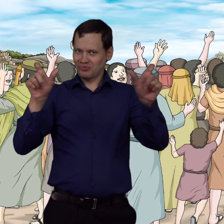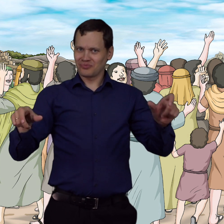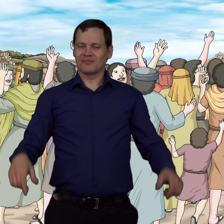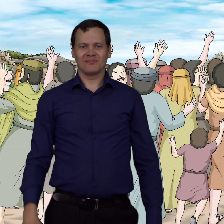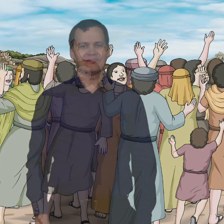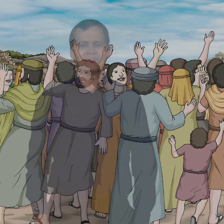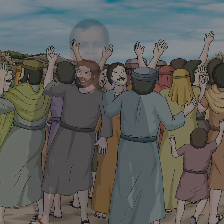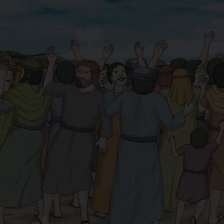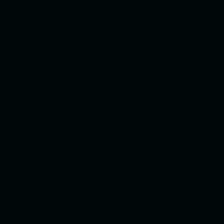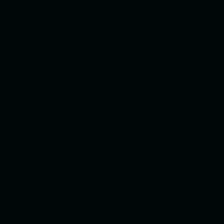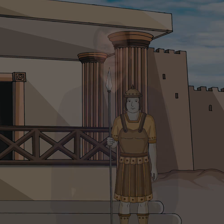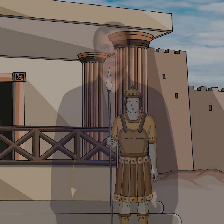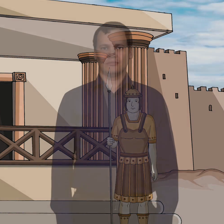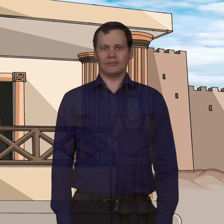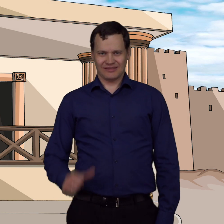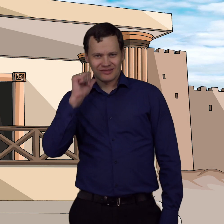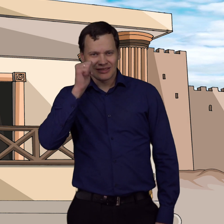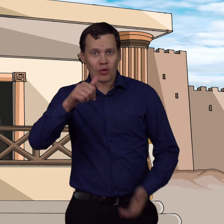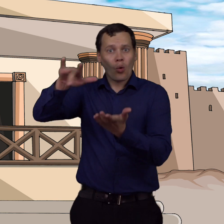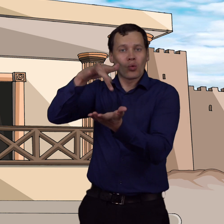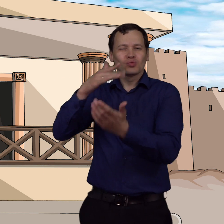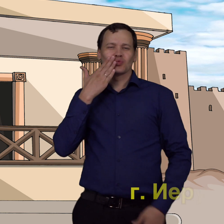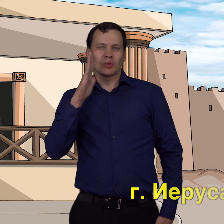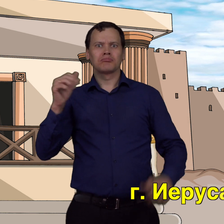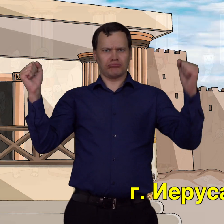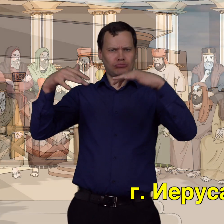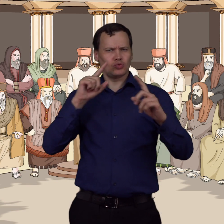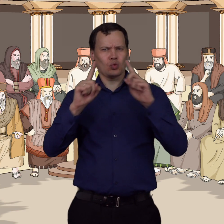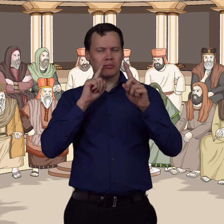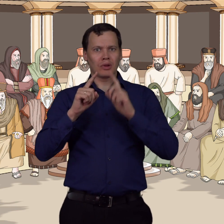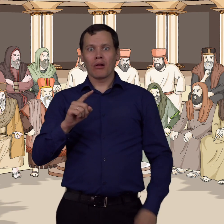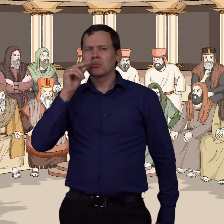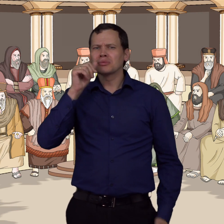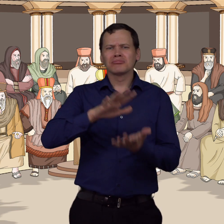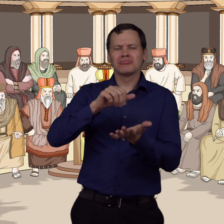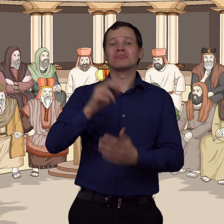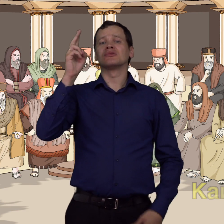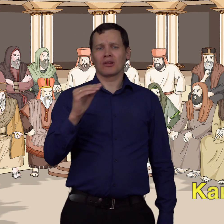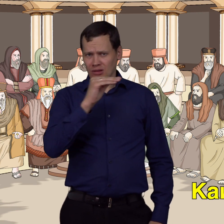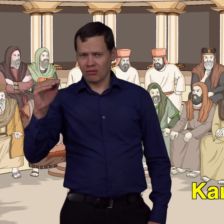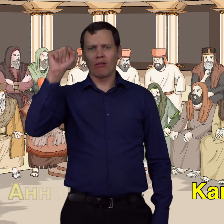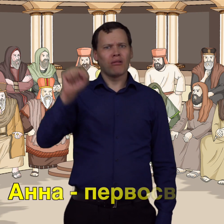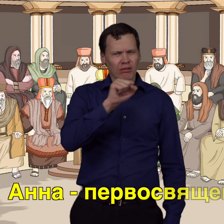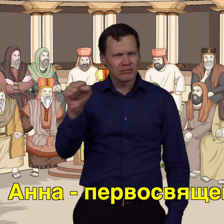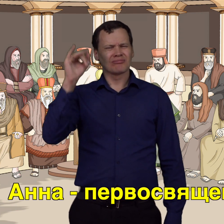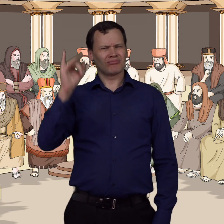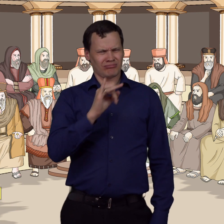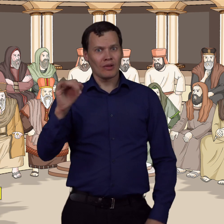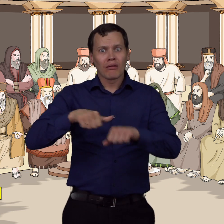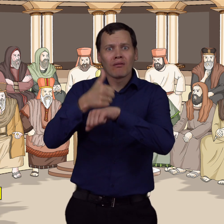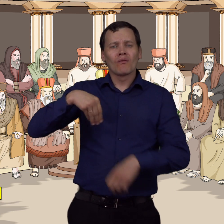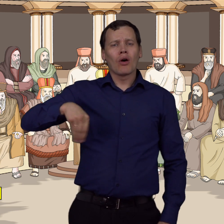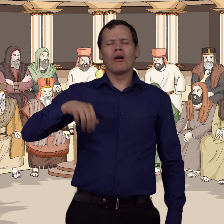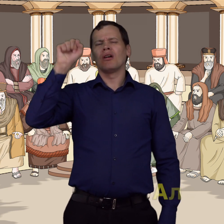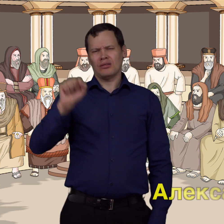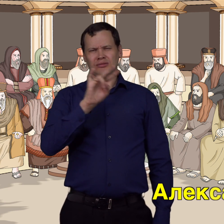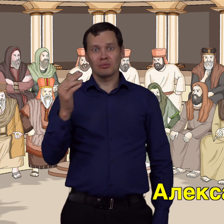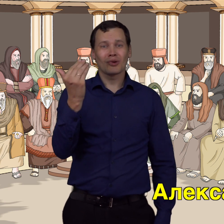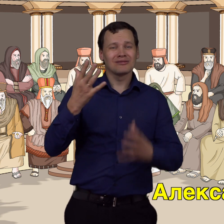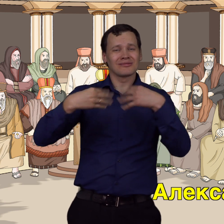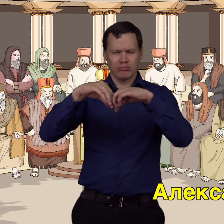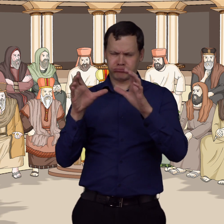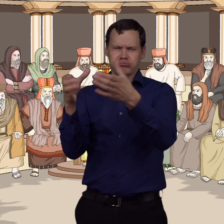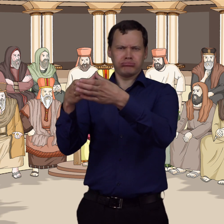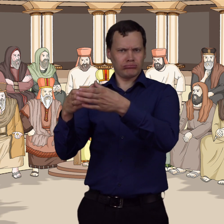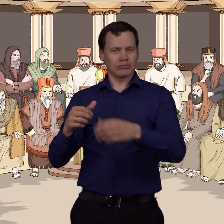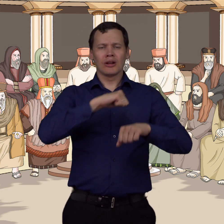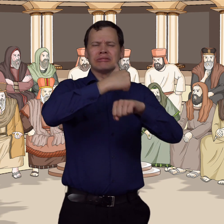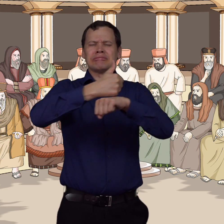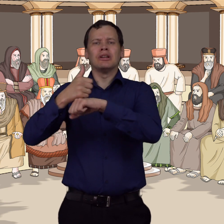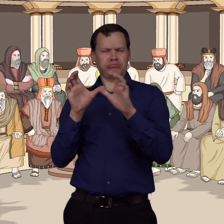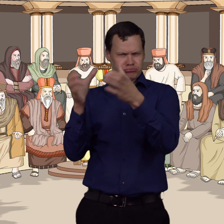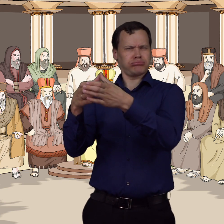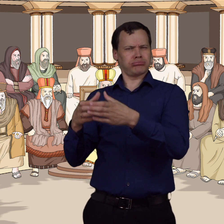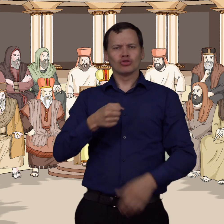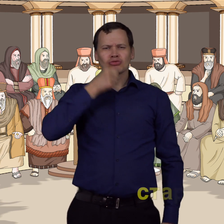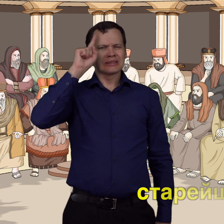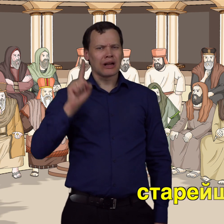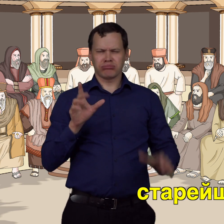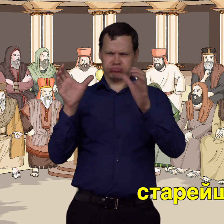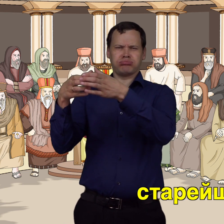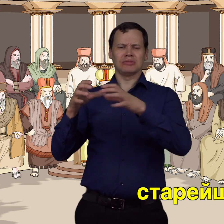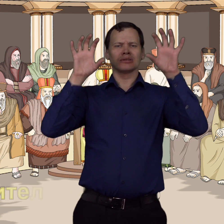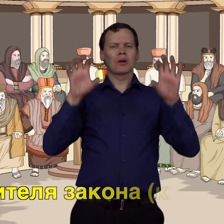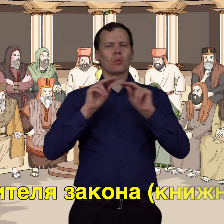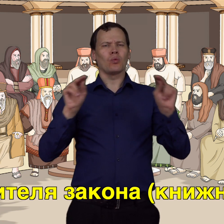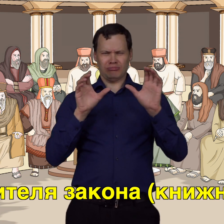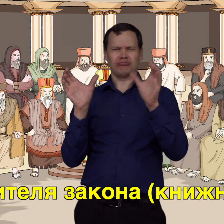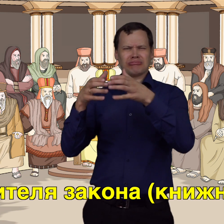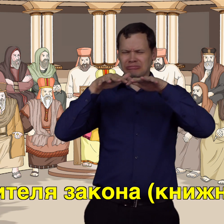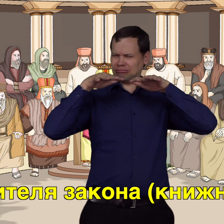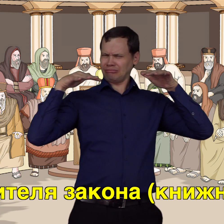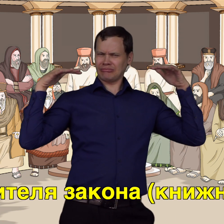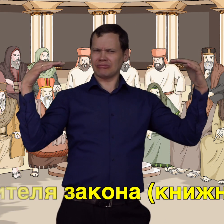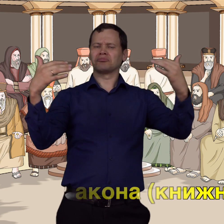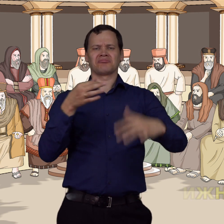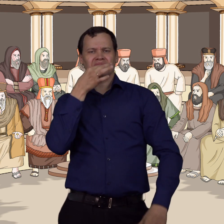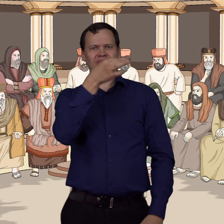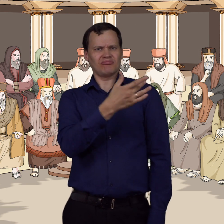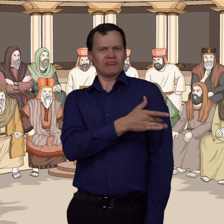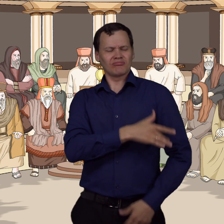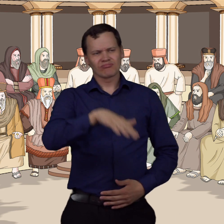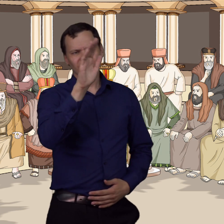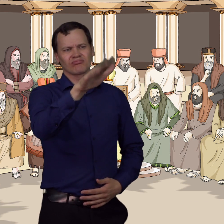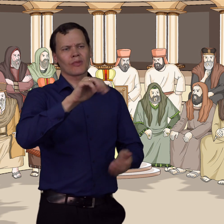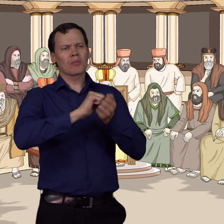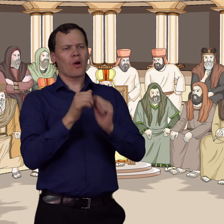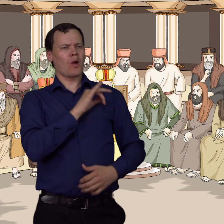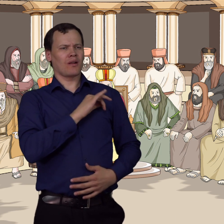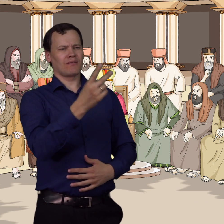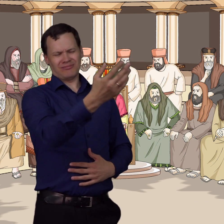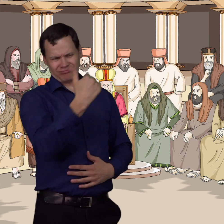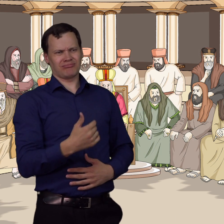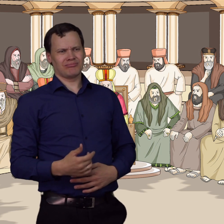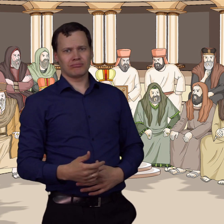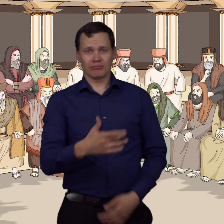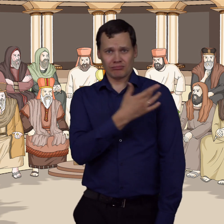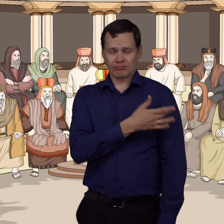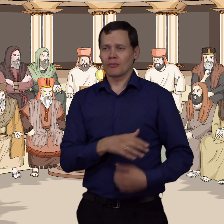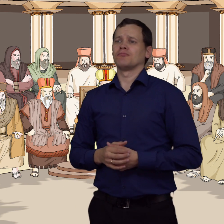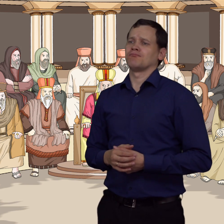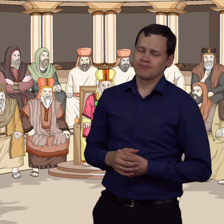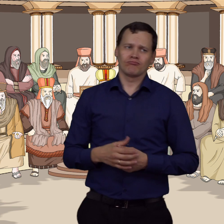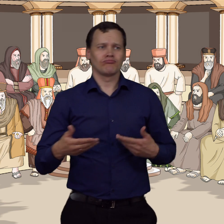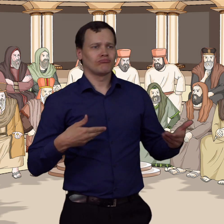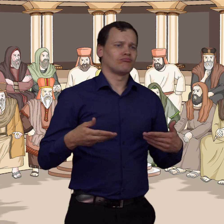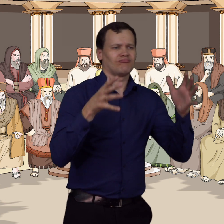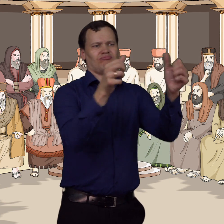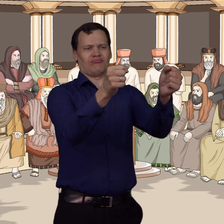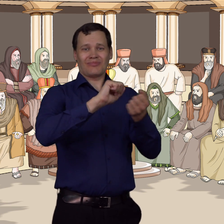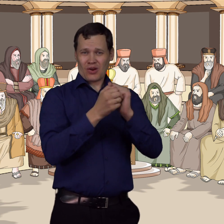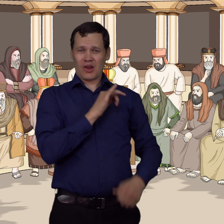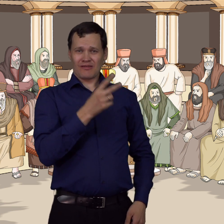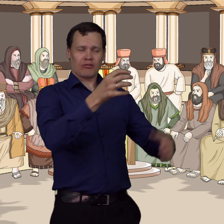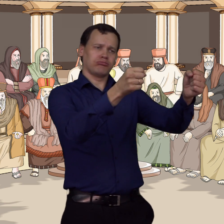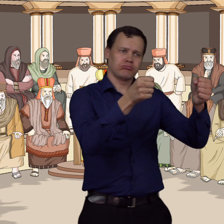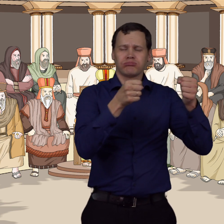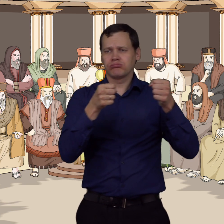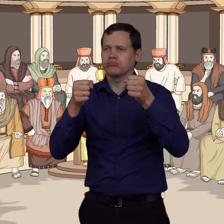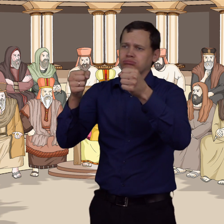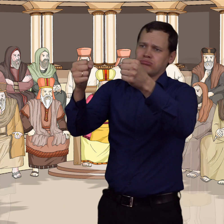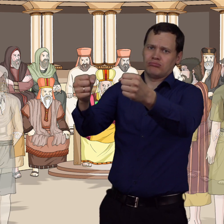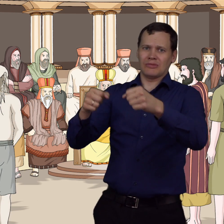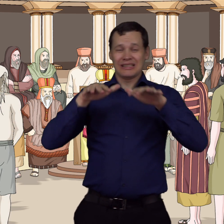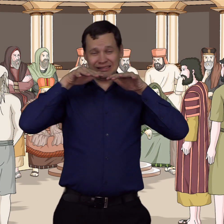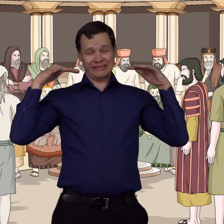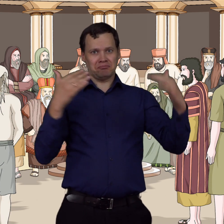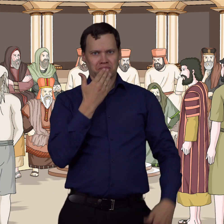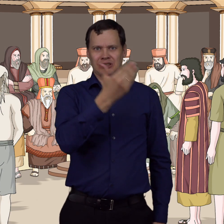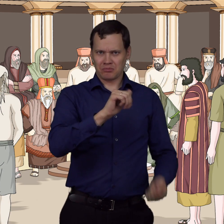The next day the rulers, elders, and scribes assembled in Jerusalem, along with Annas the high priest, Caiaphas, John, Alexander, and many others from the high priest’s family.